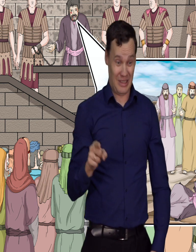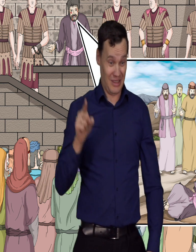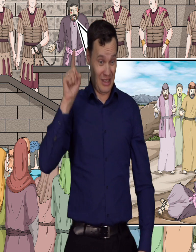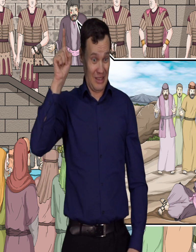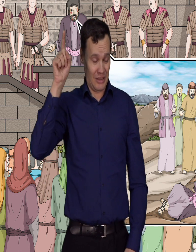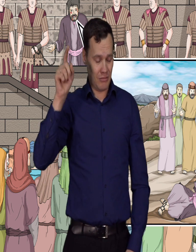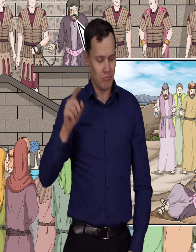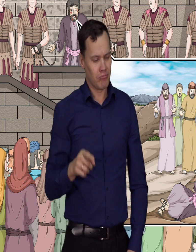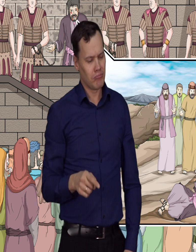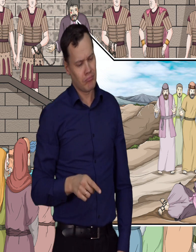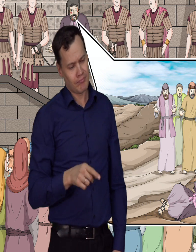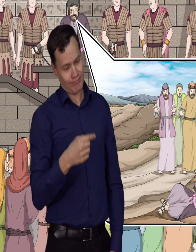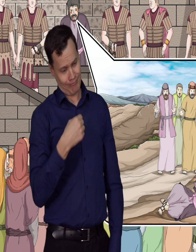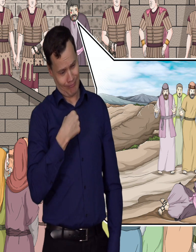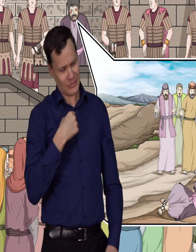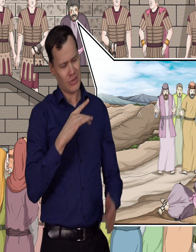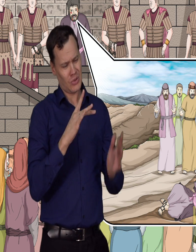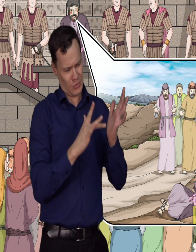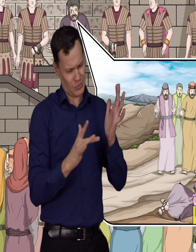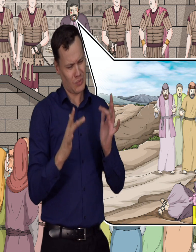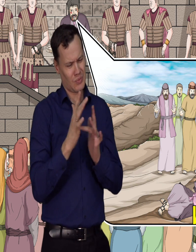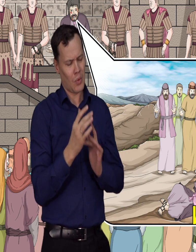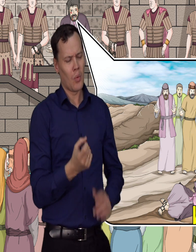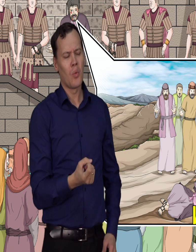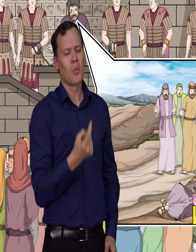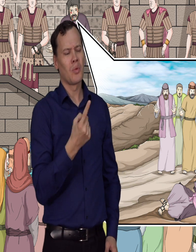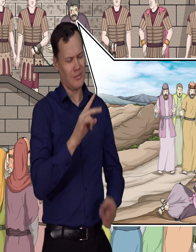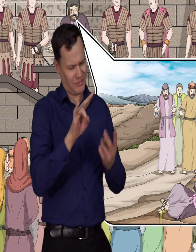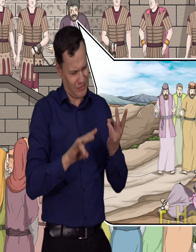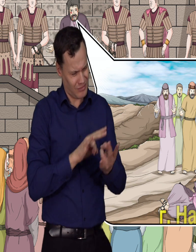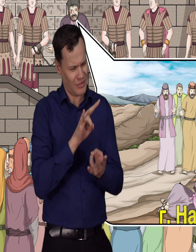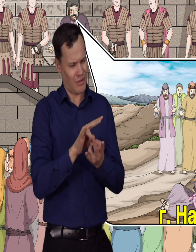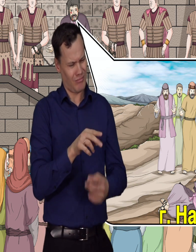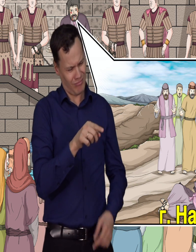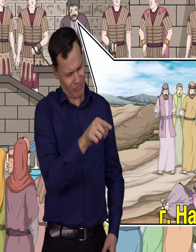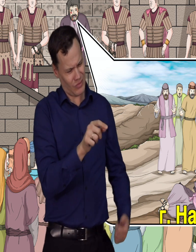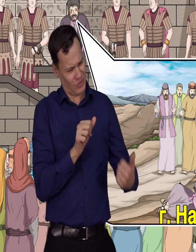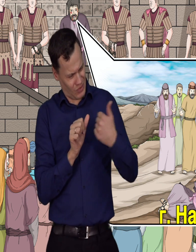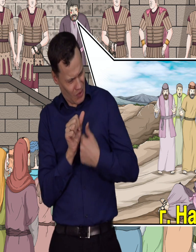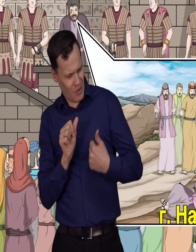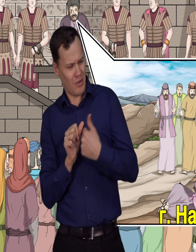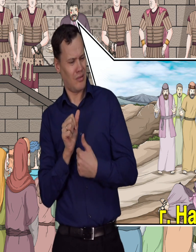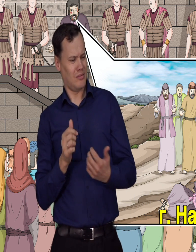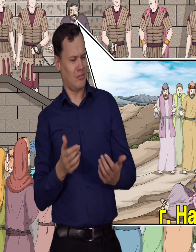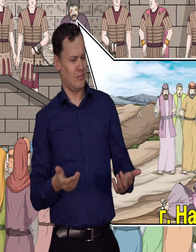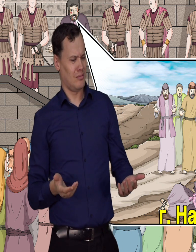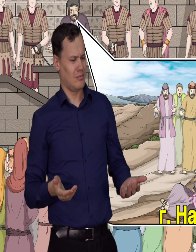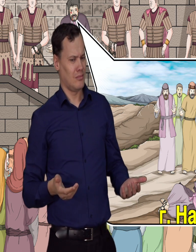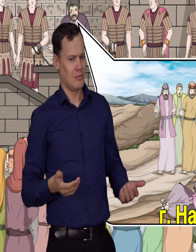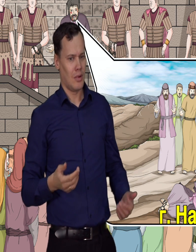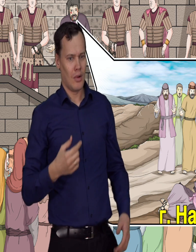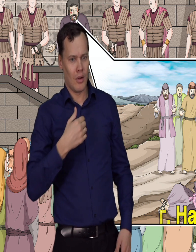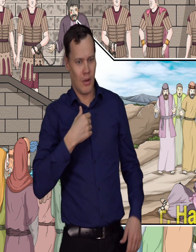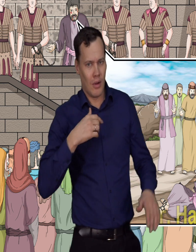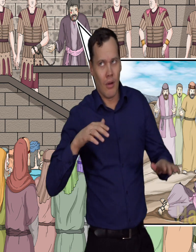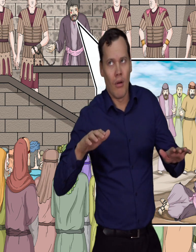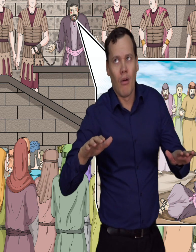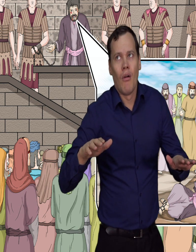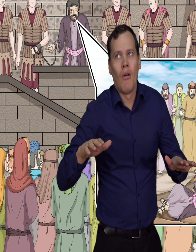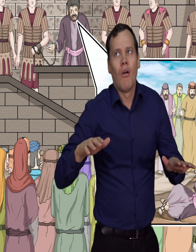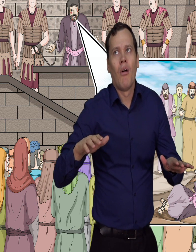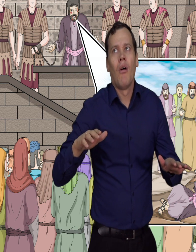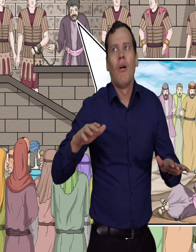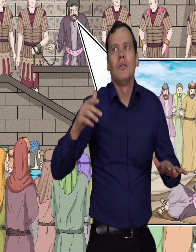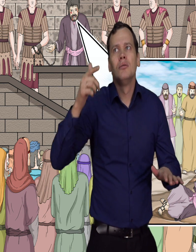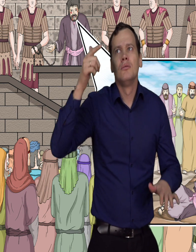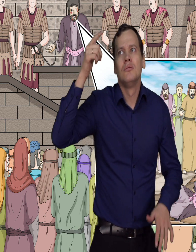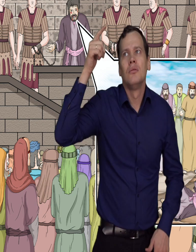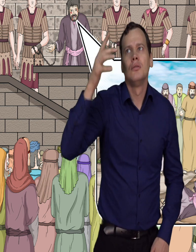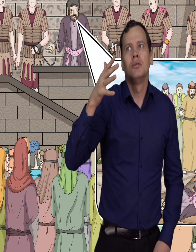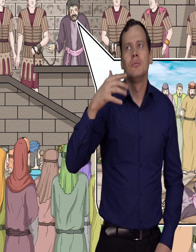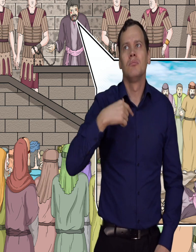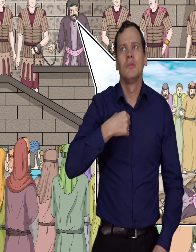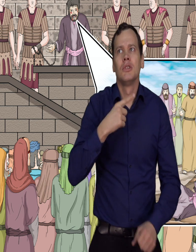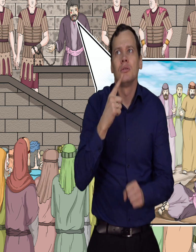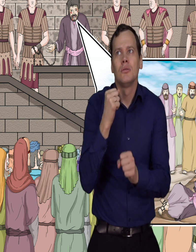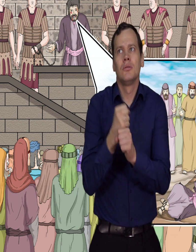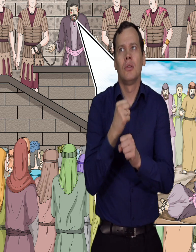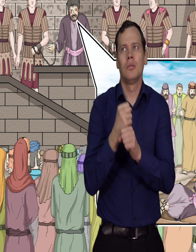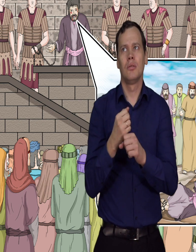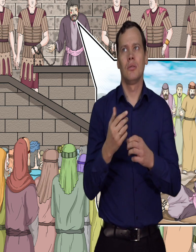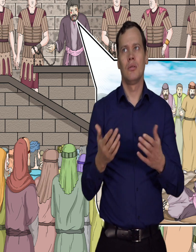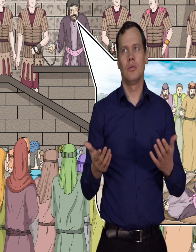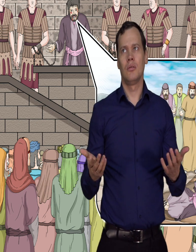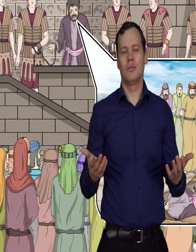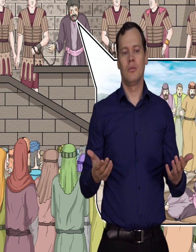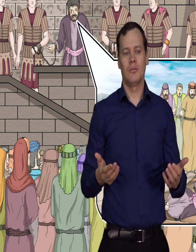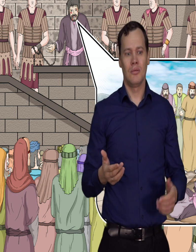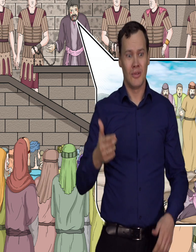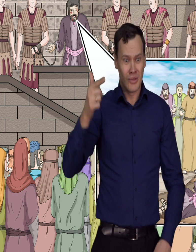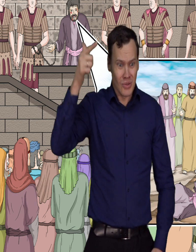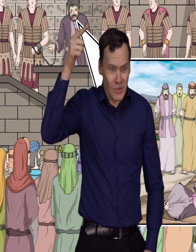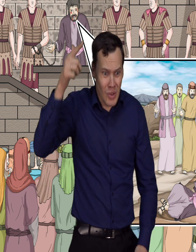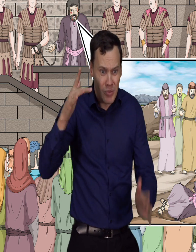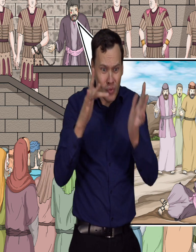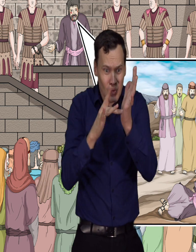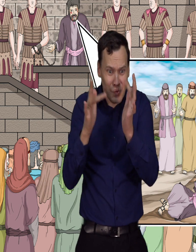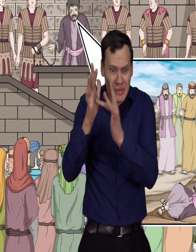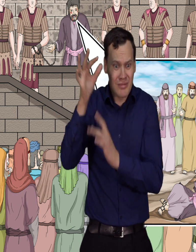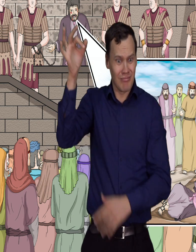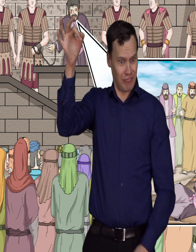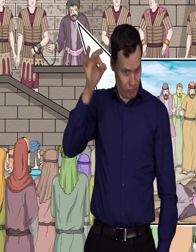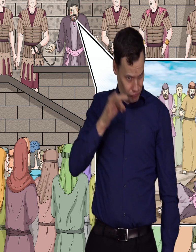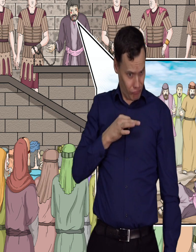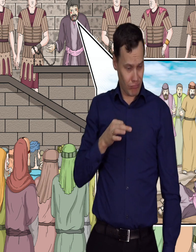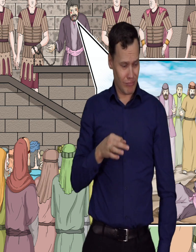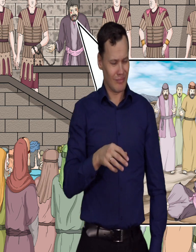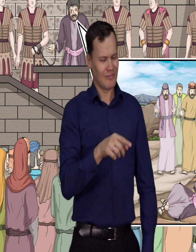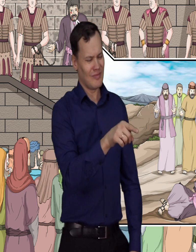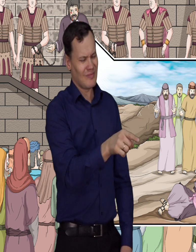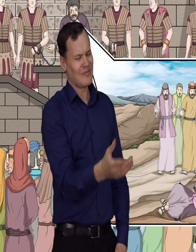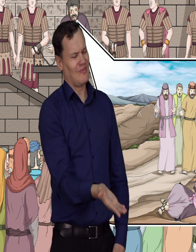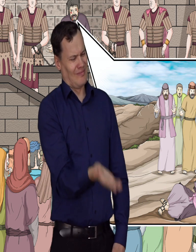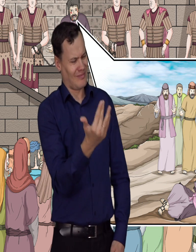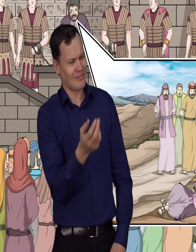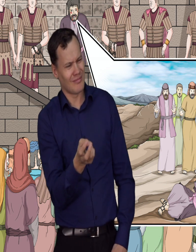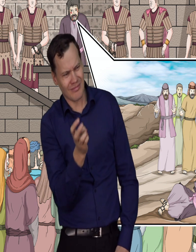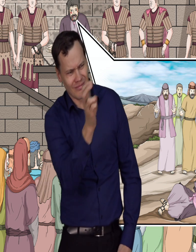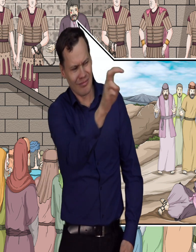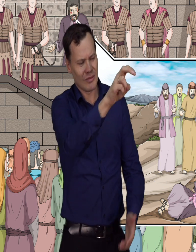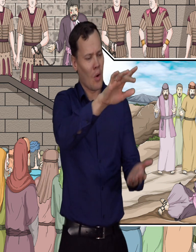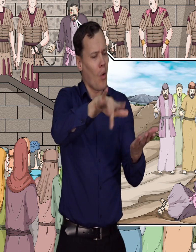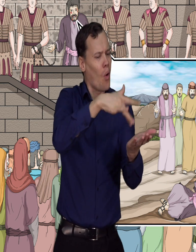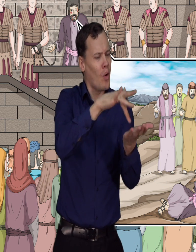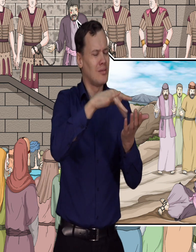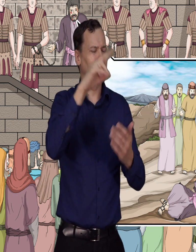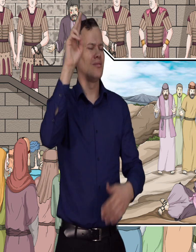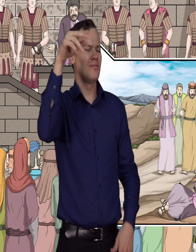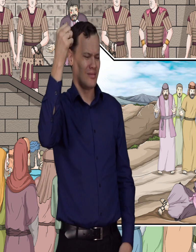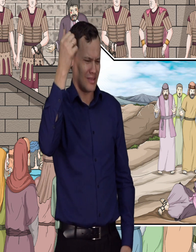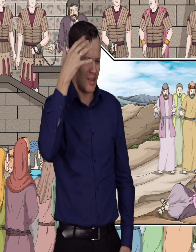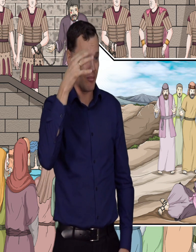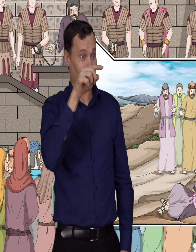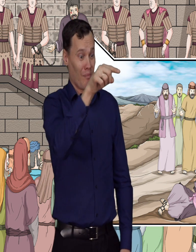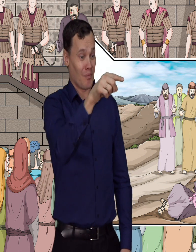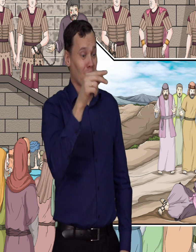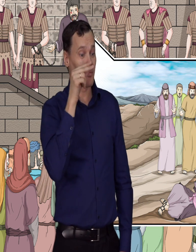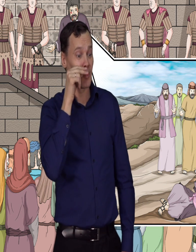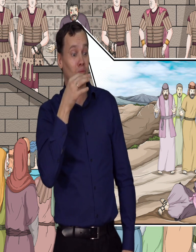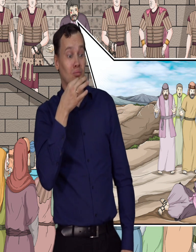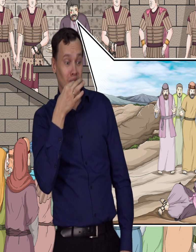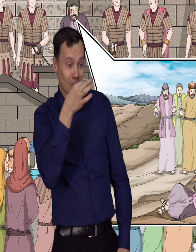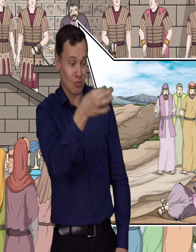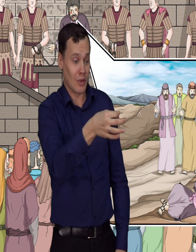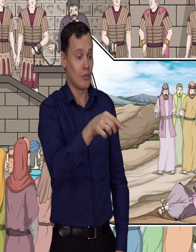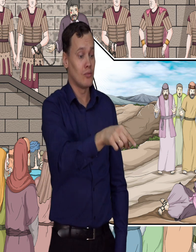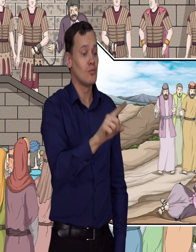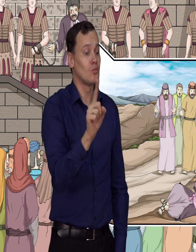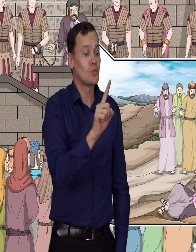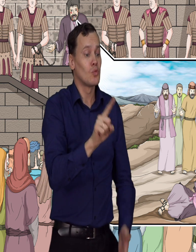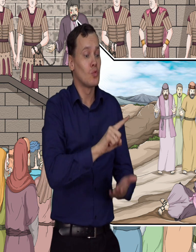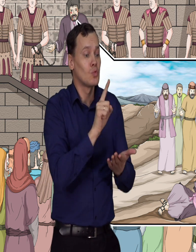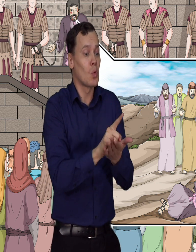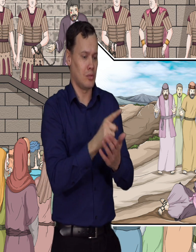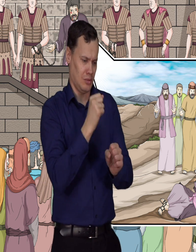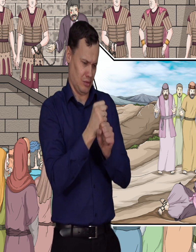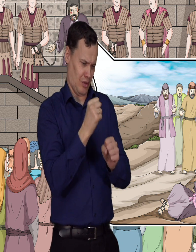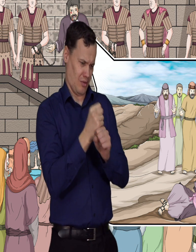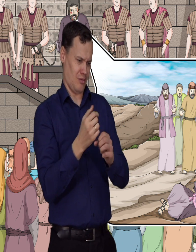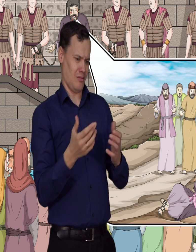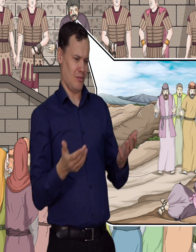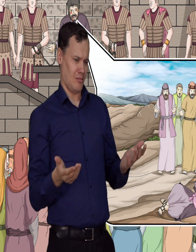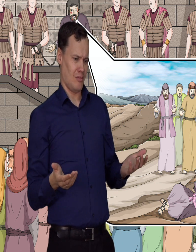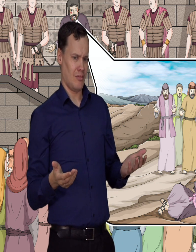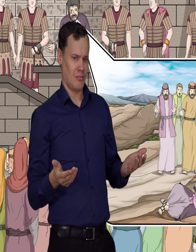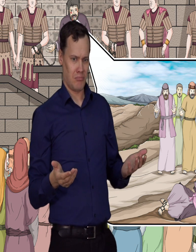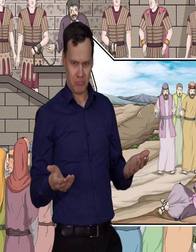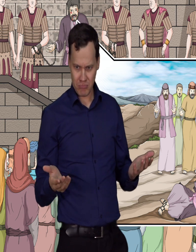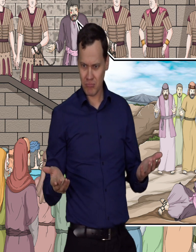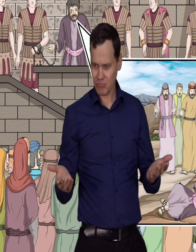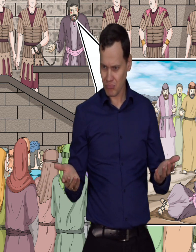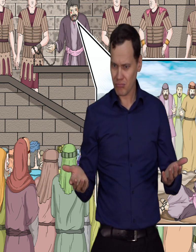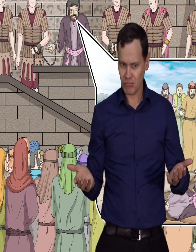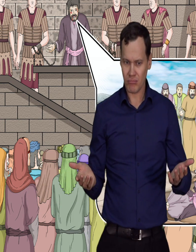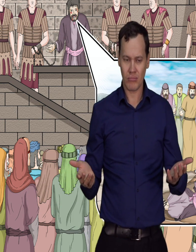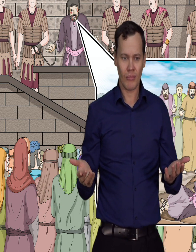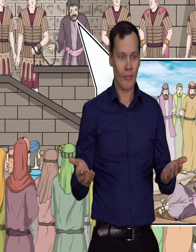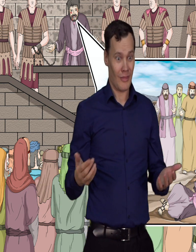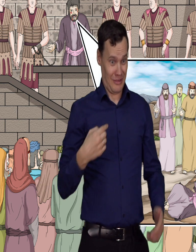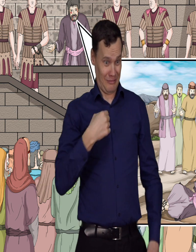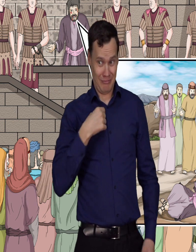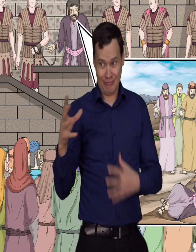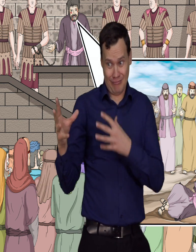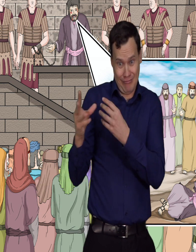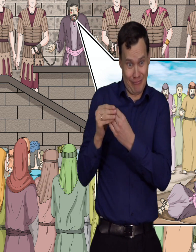‘I am Jesus of Nazareth, whom you are persecuting,’ He replied. My companions saw the light, but they could not understand the voice of the One speaking to me.